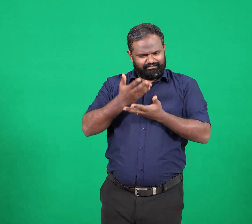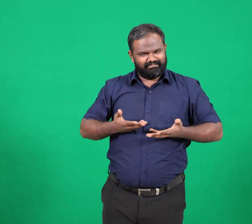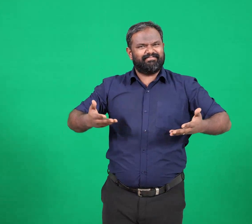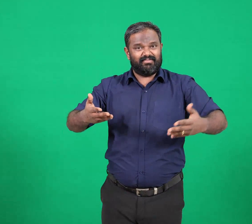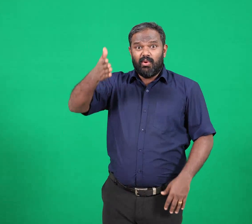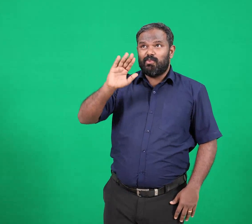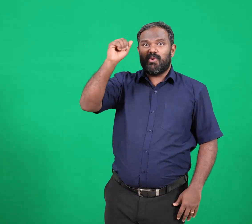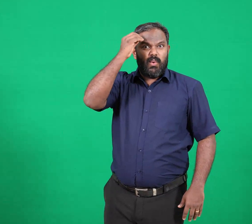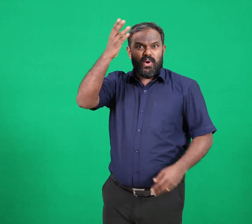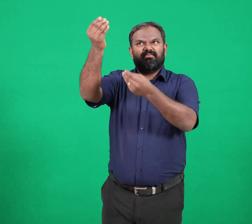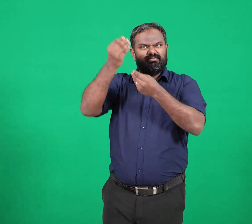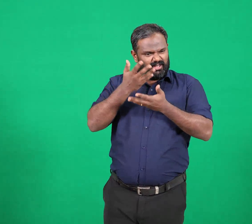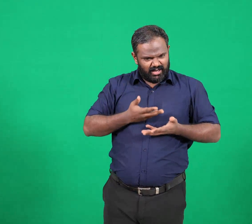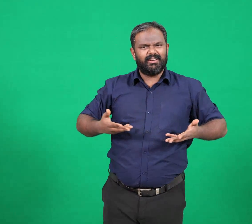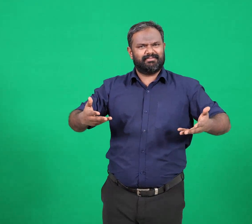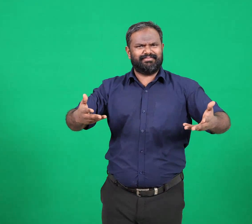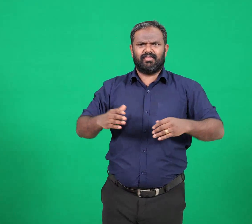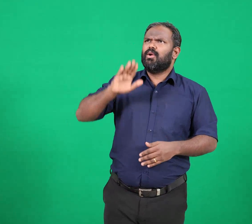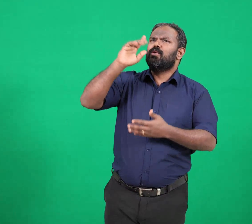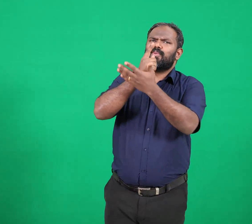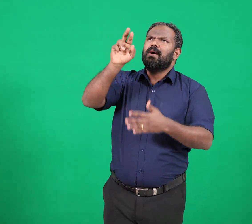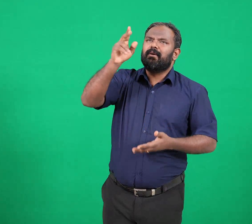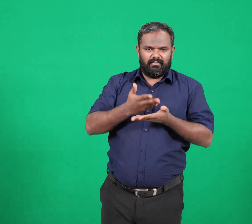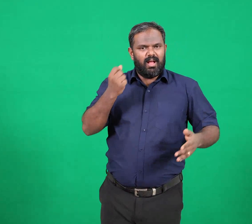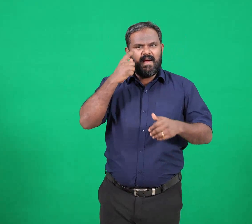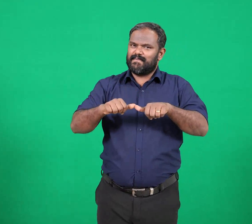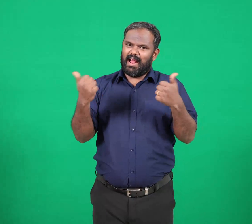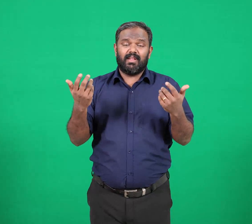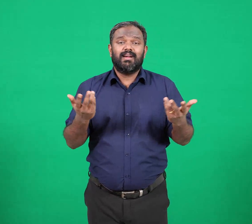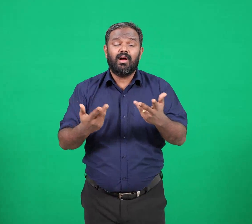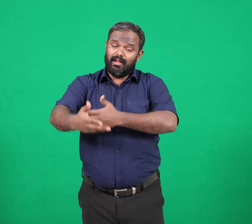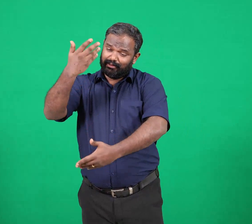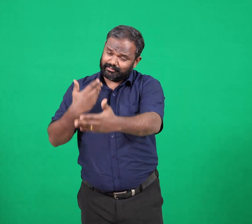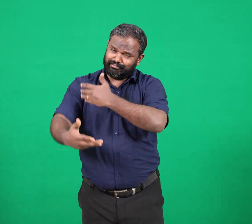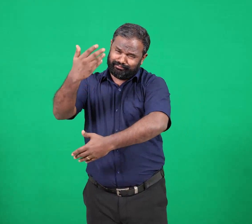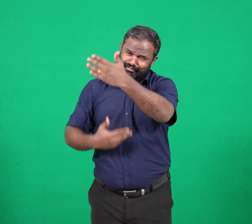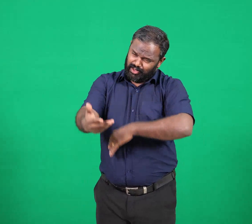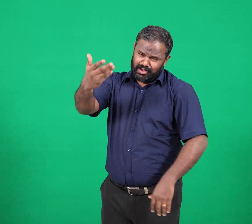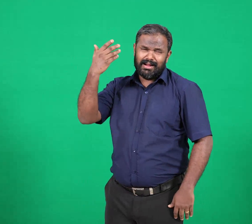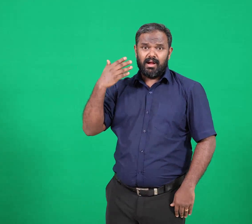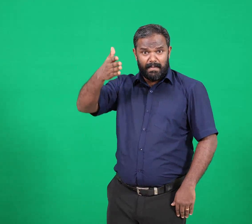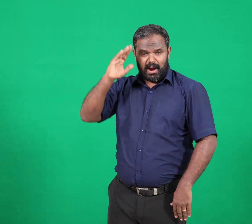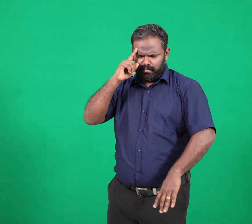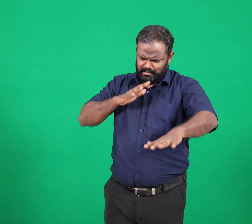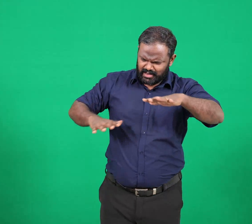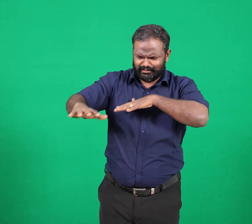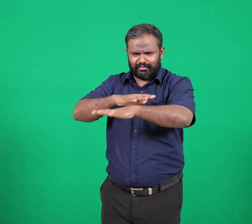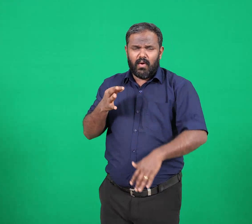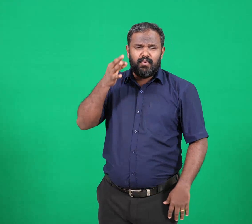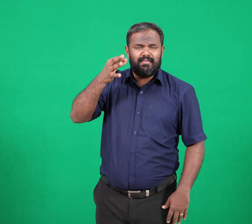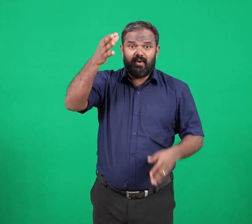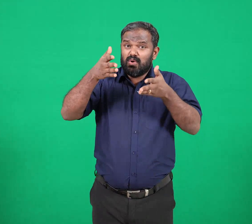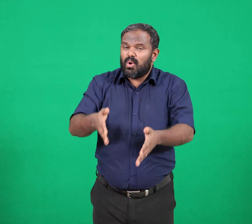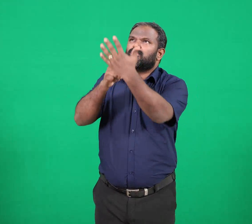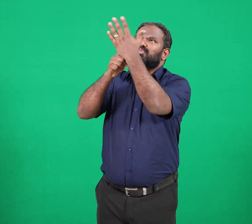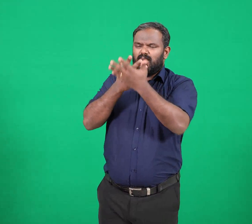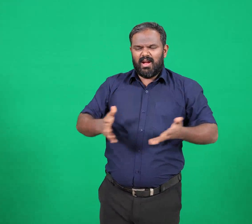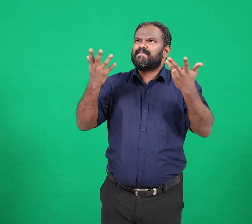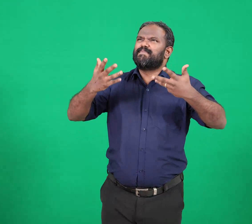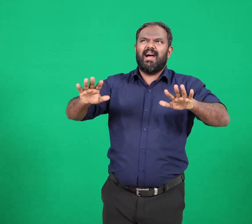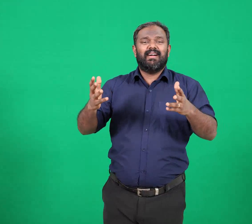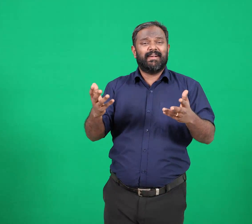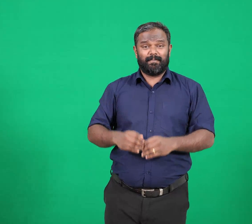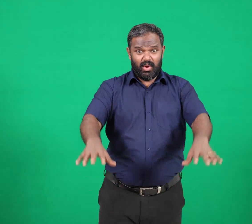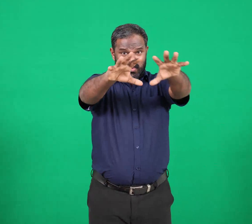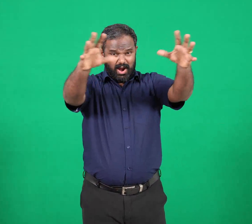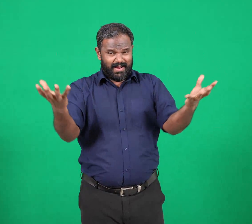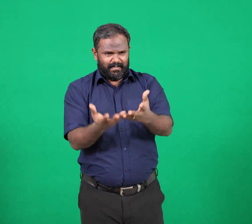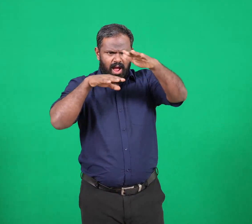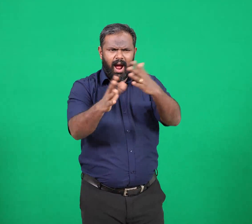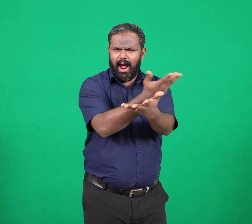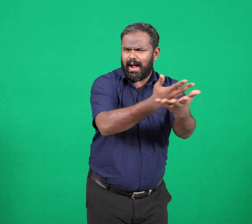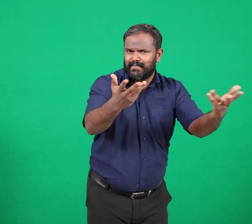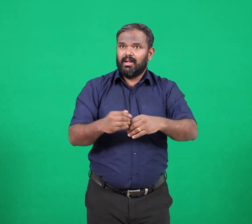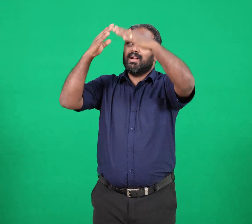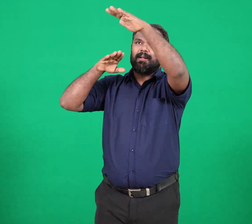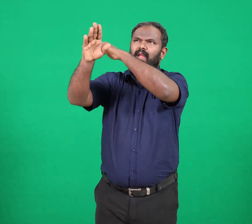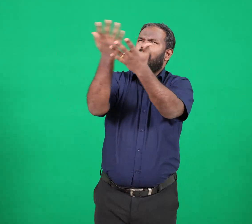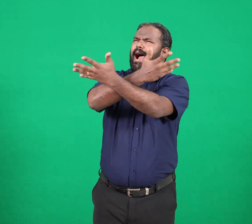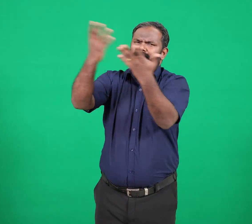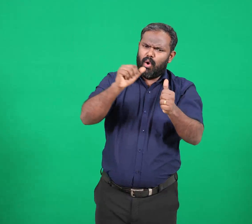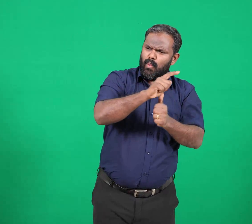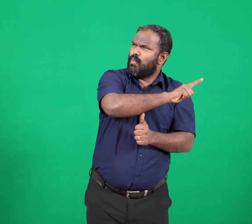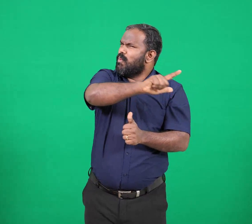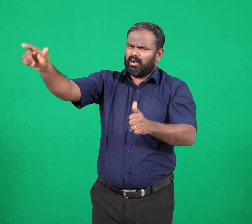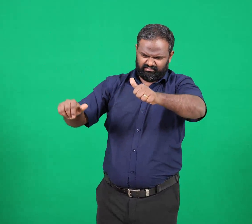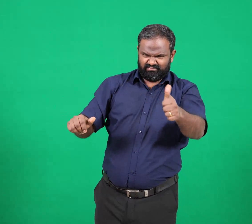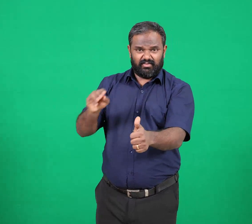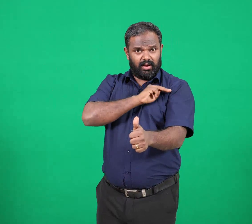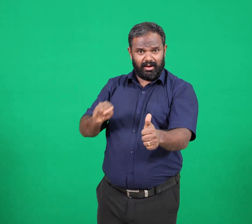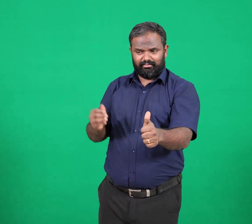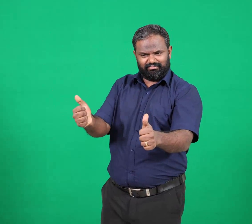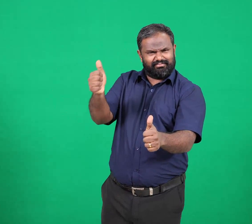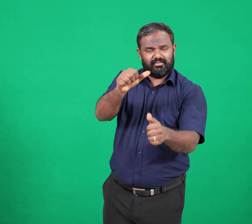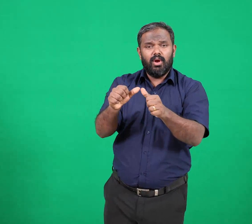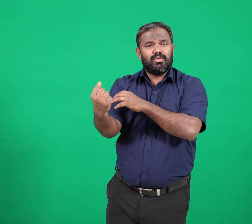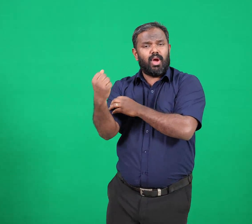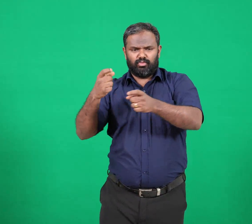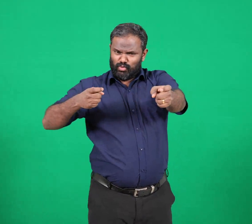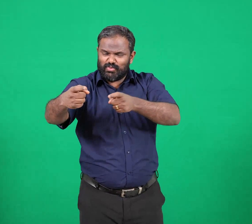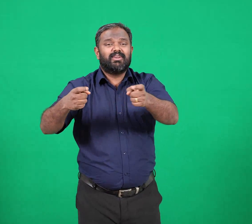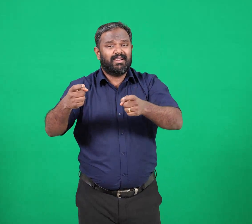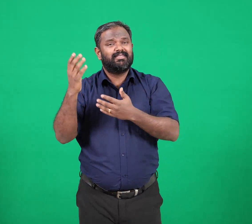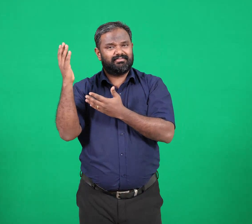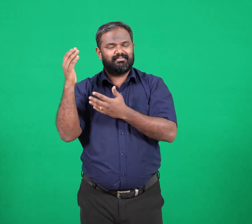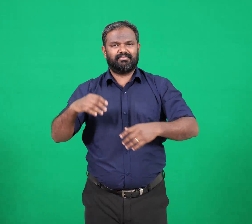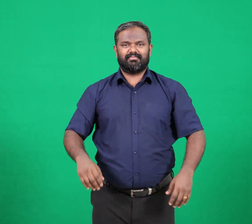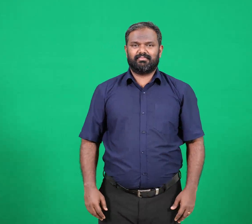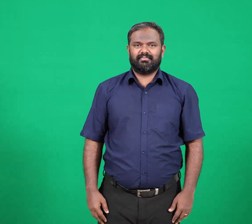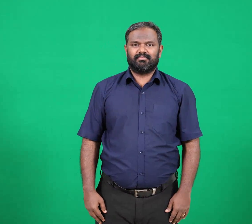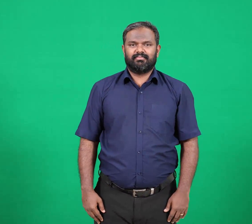And He has made known to us the mystery of His will according to His good pleasure, which He purposed in Christ as a plan for the fullness of time, to bring all things in heaven and on earth together in Christ.